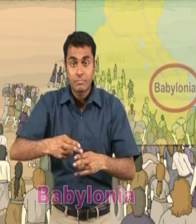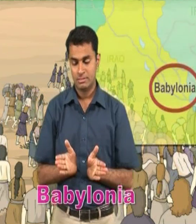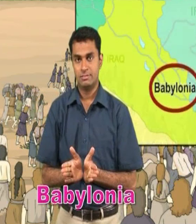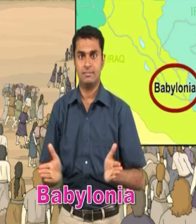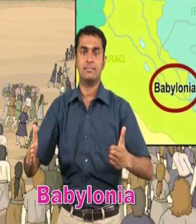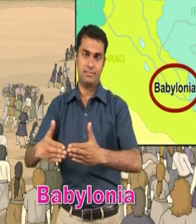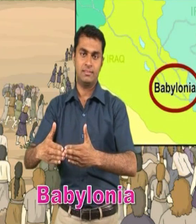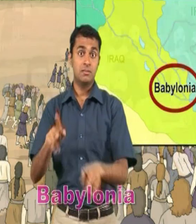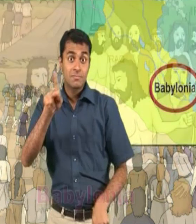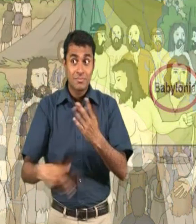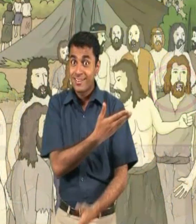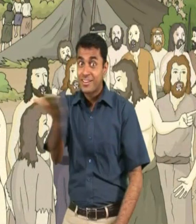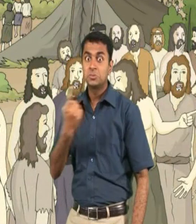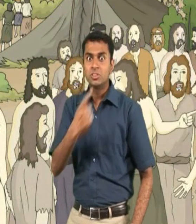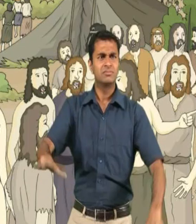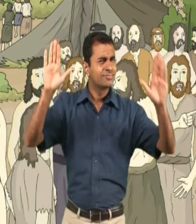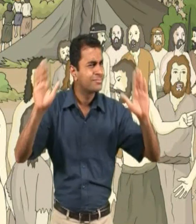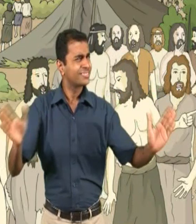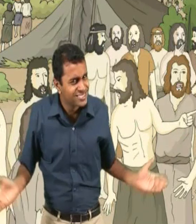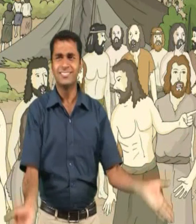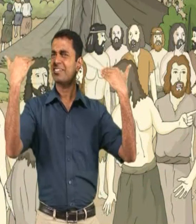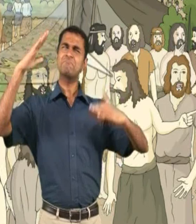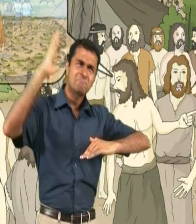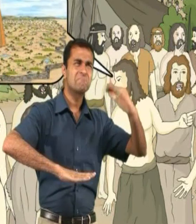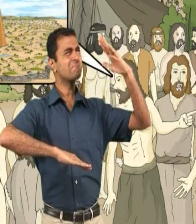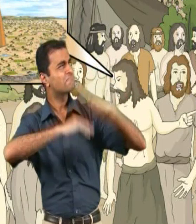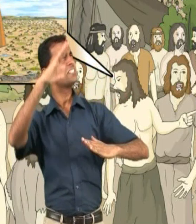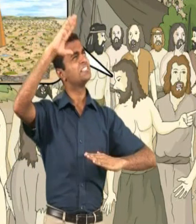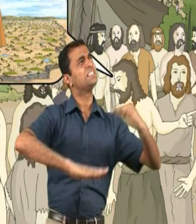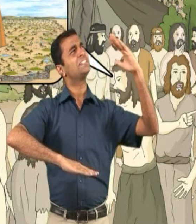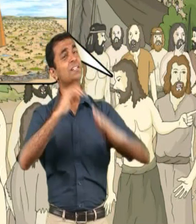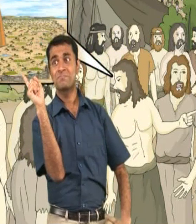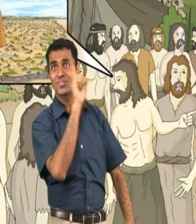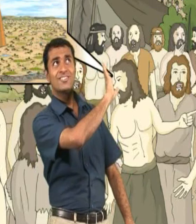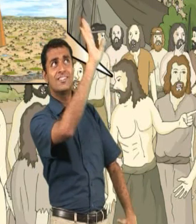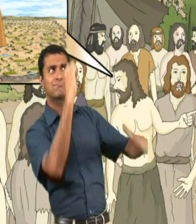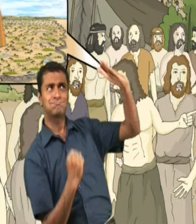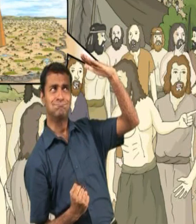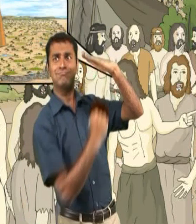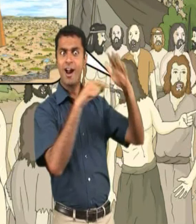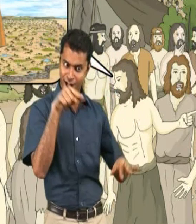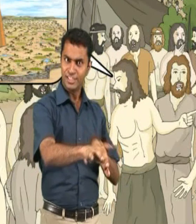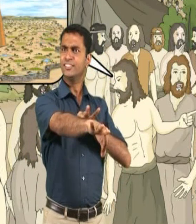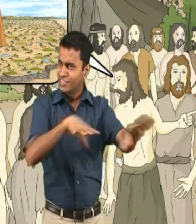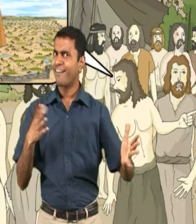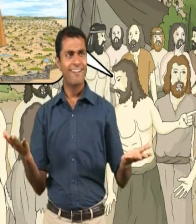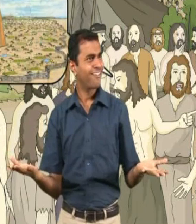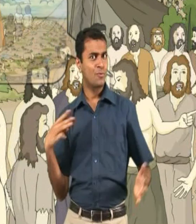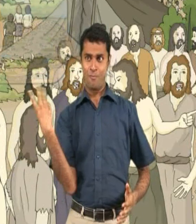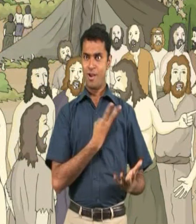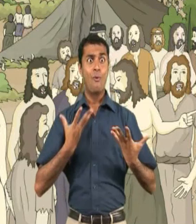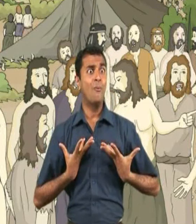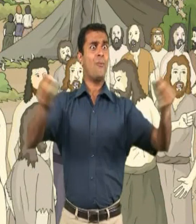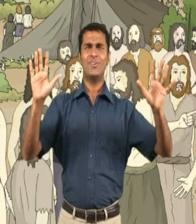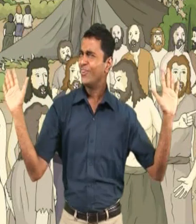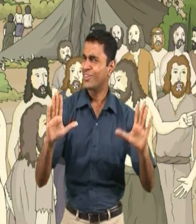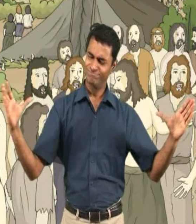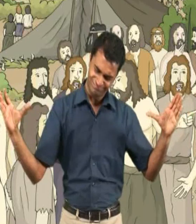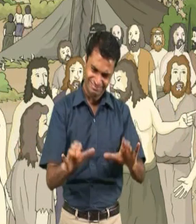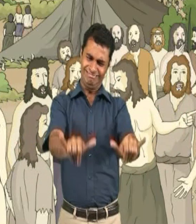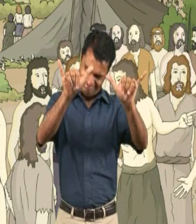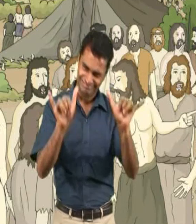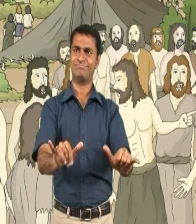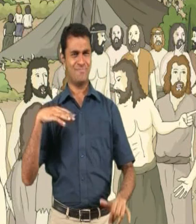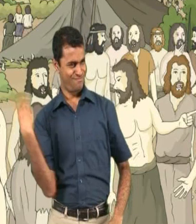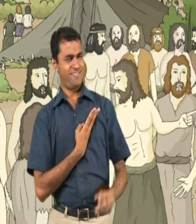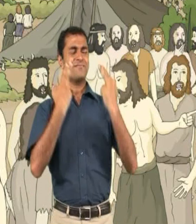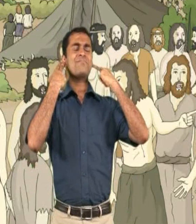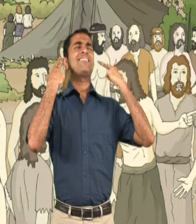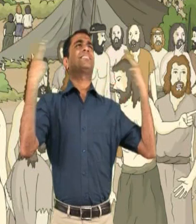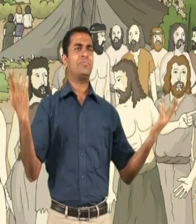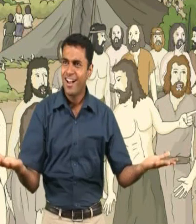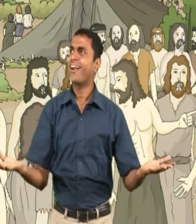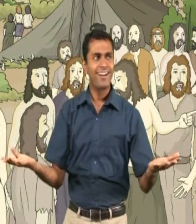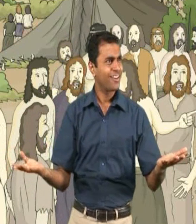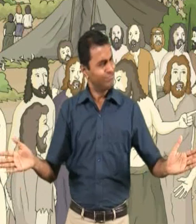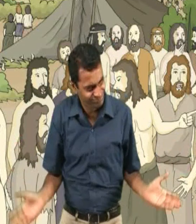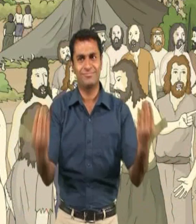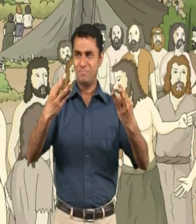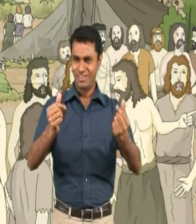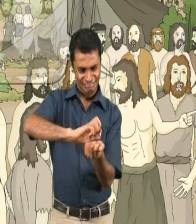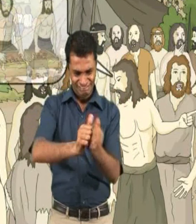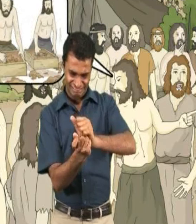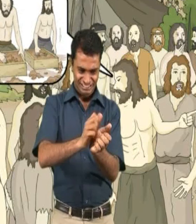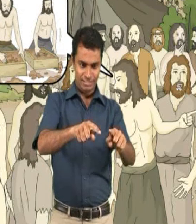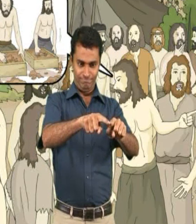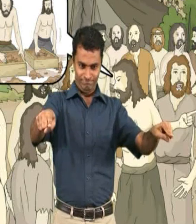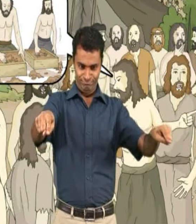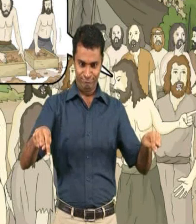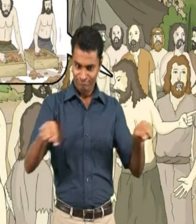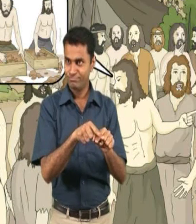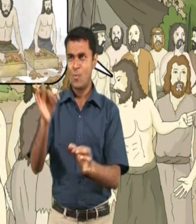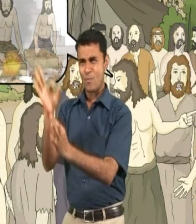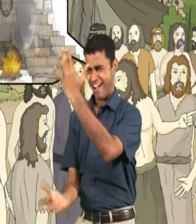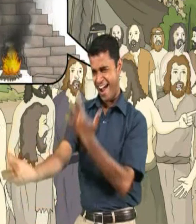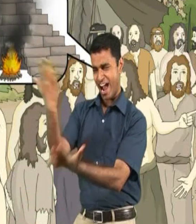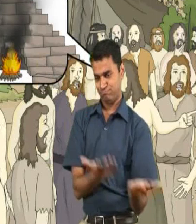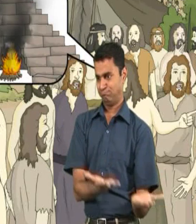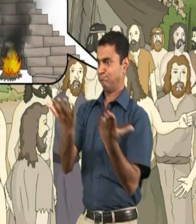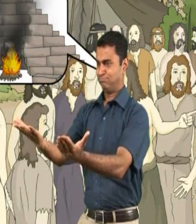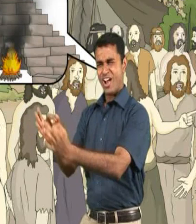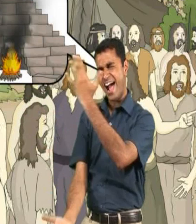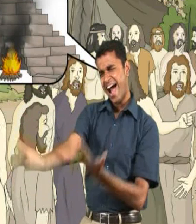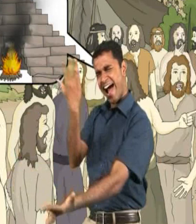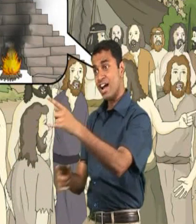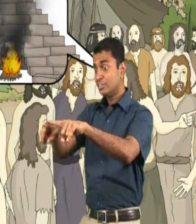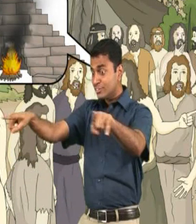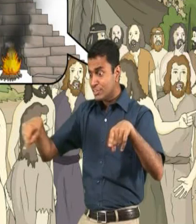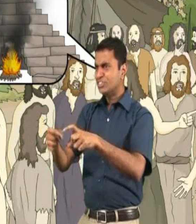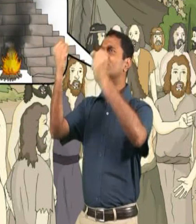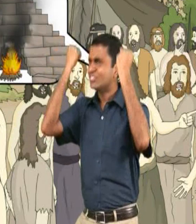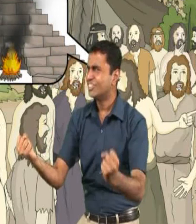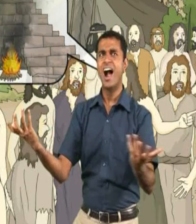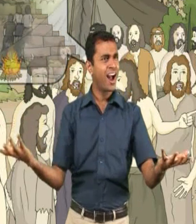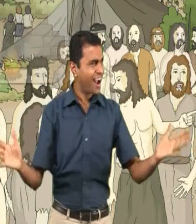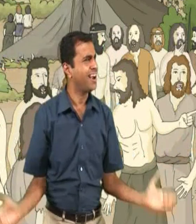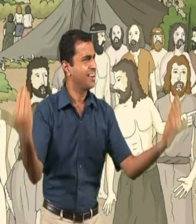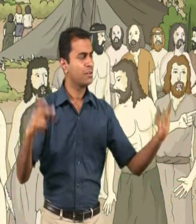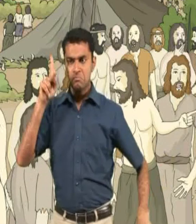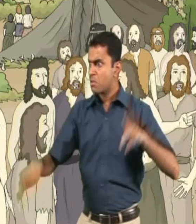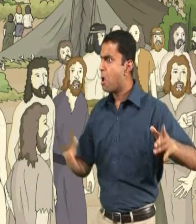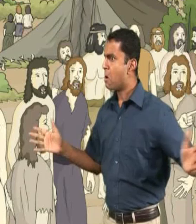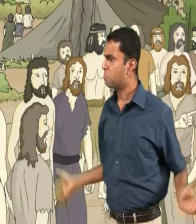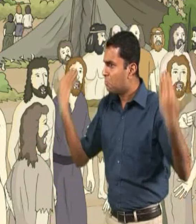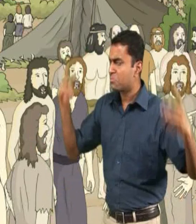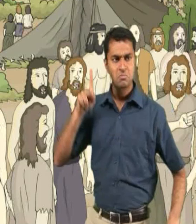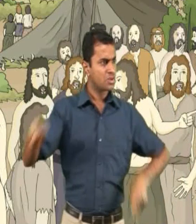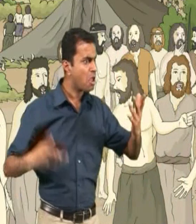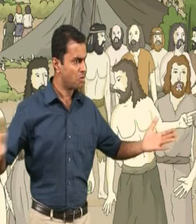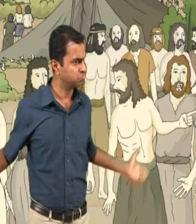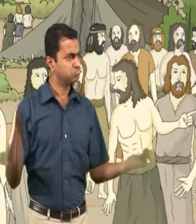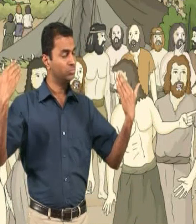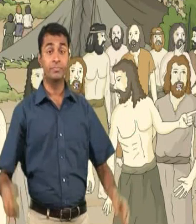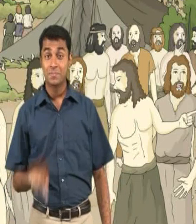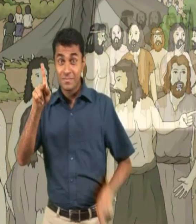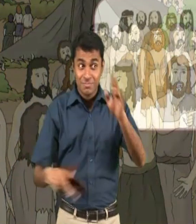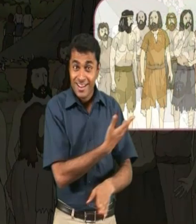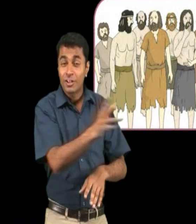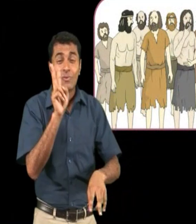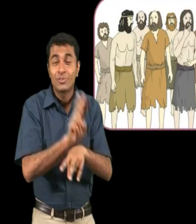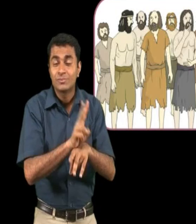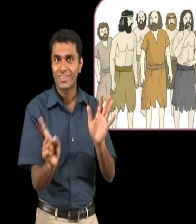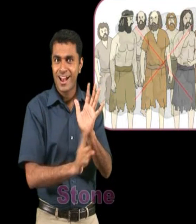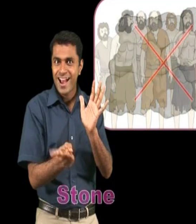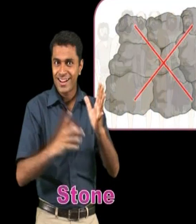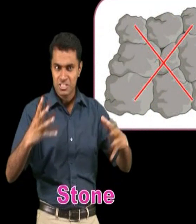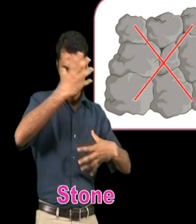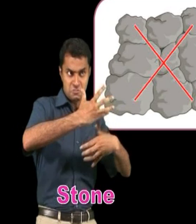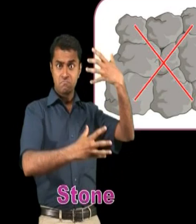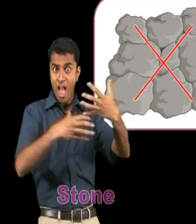And they said to one another, “Come, let us make bricks and bake them thoroughly.”